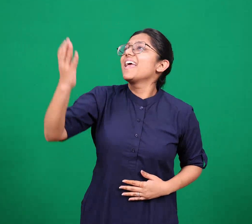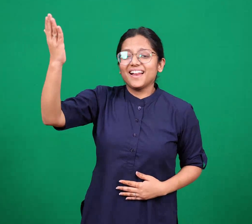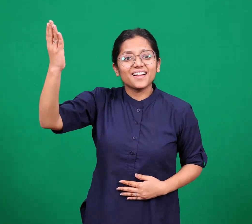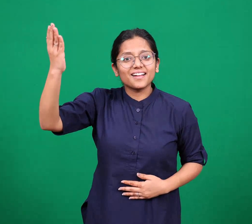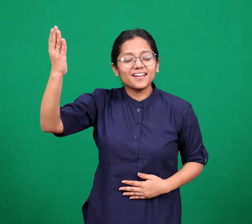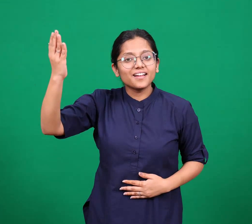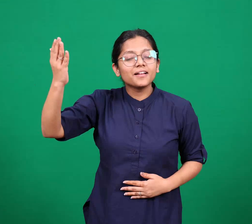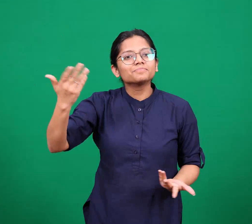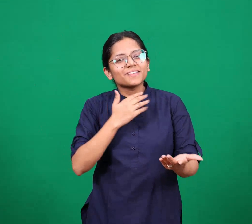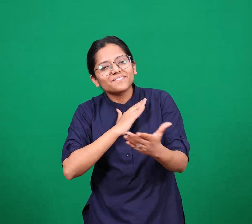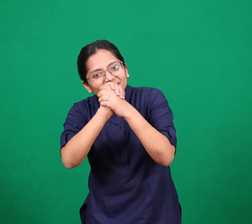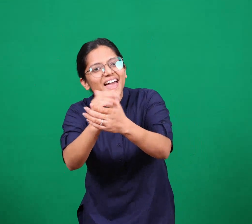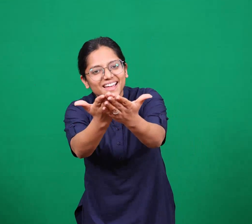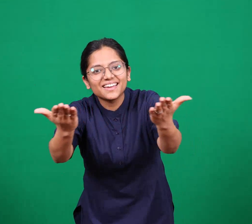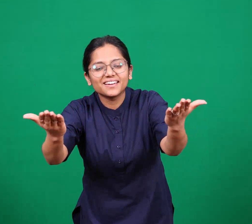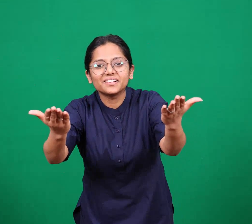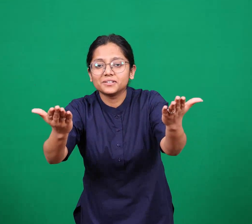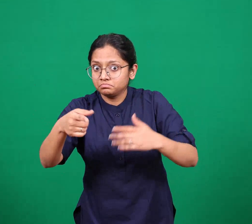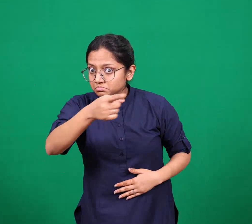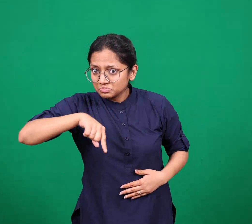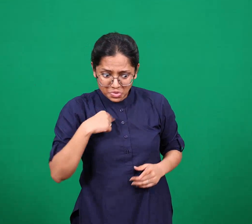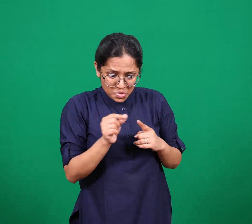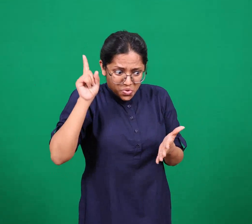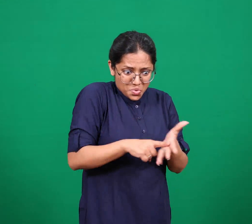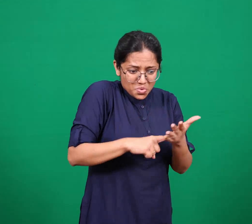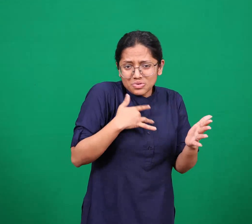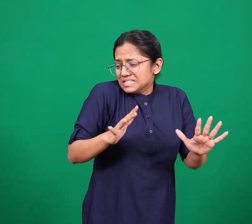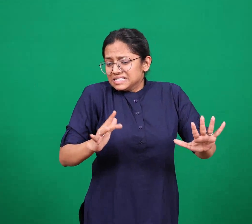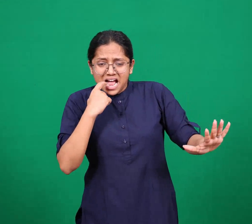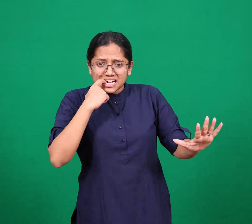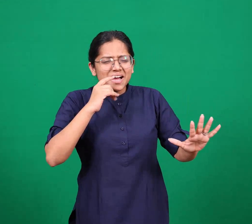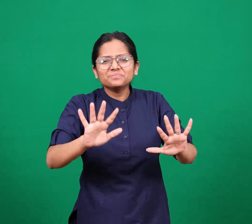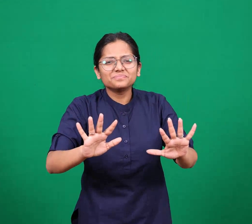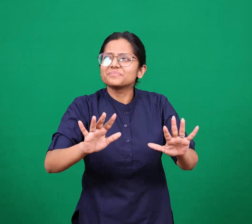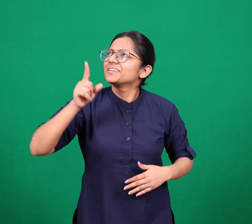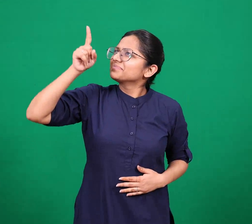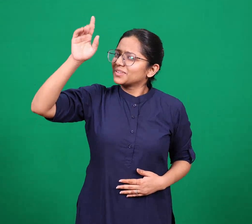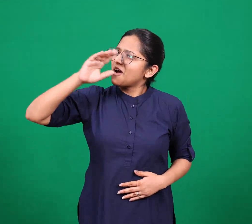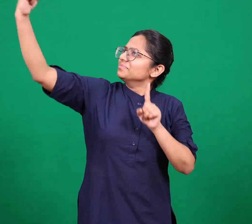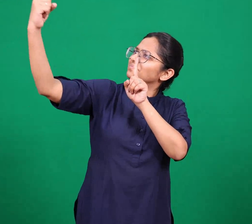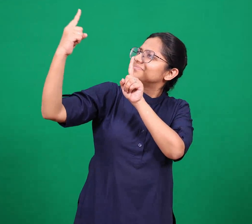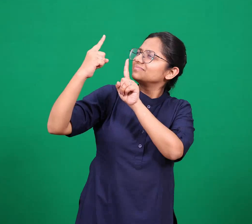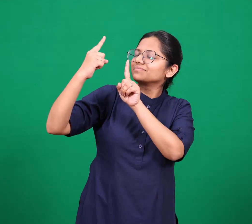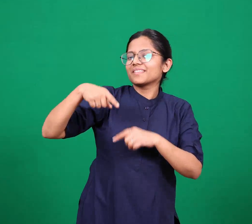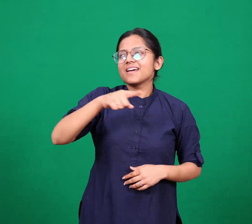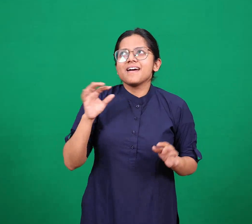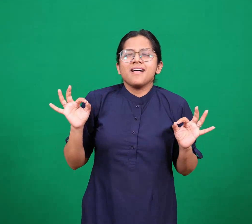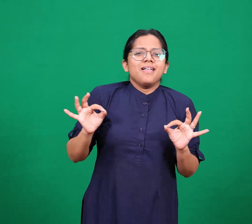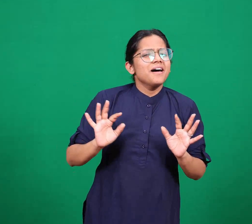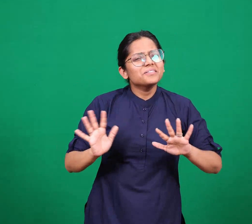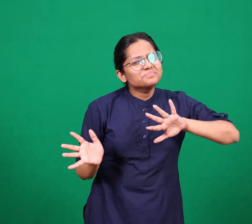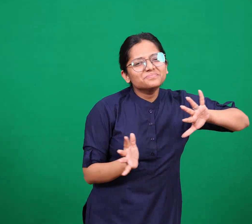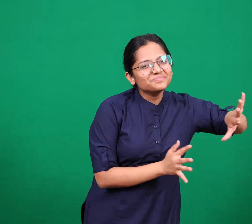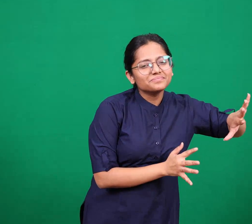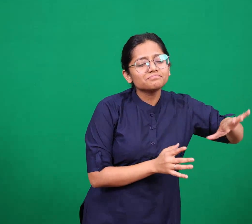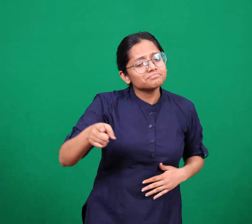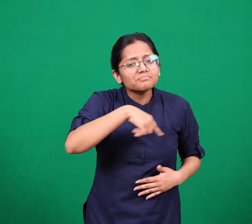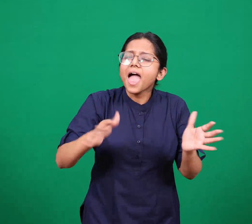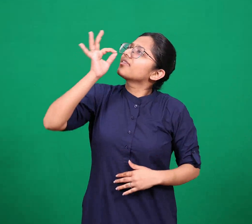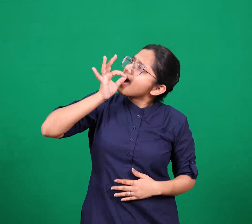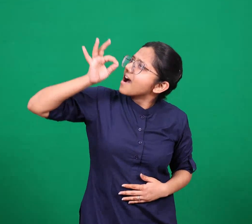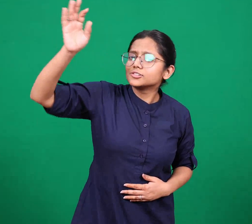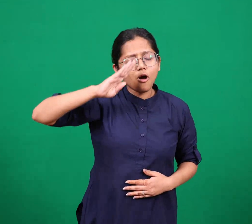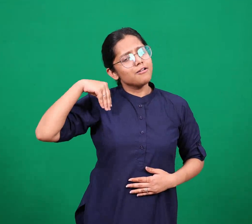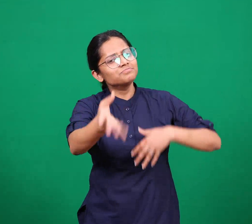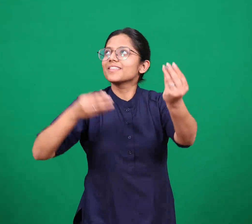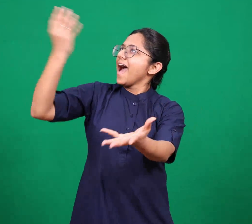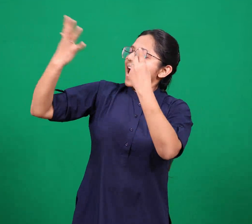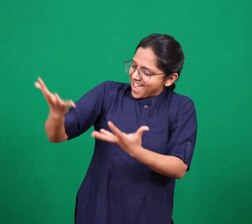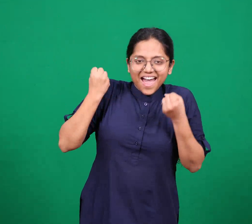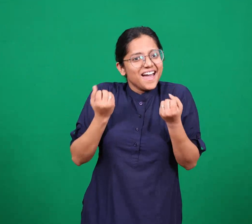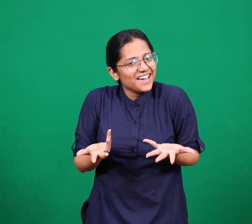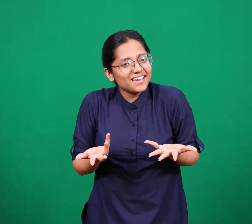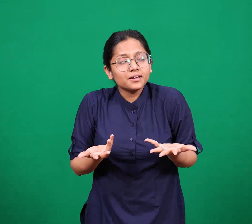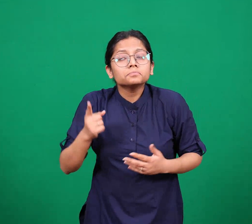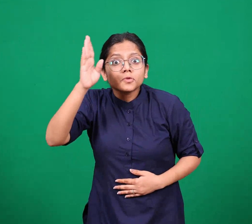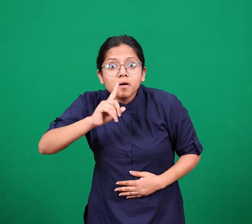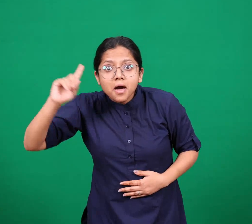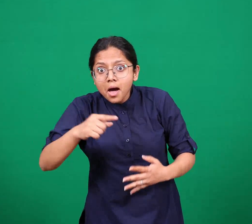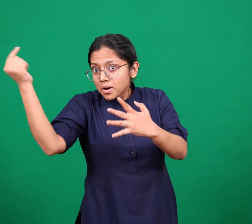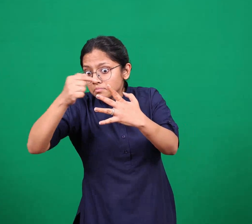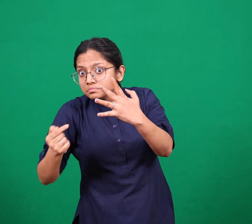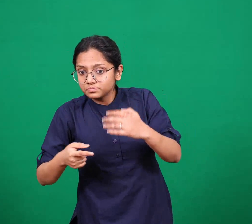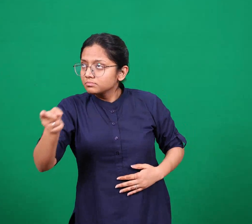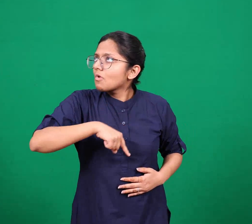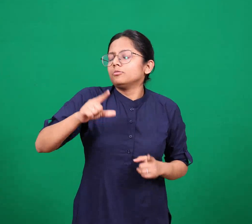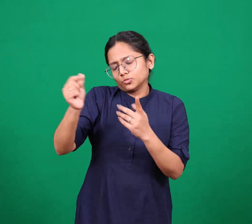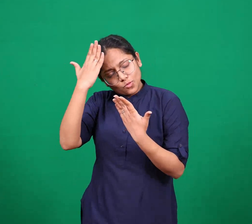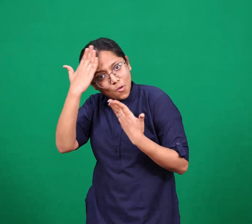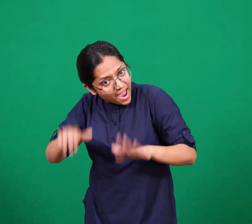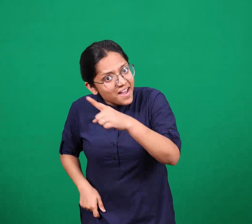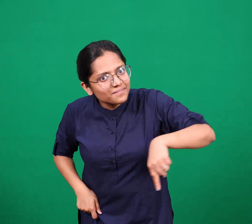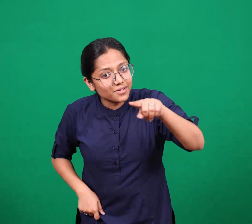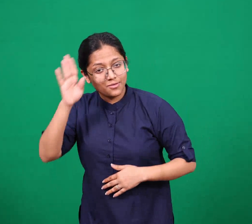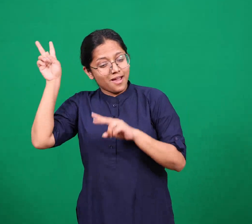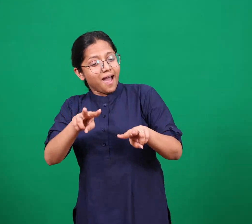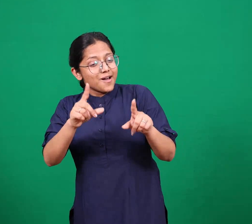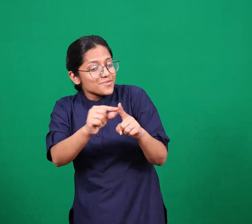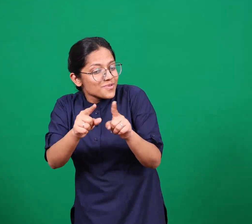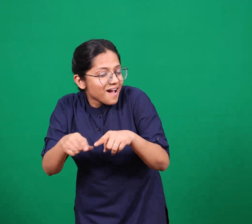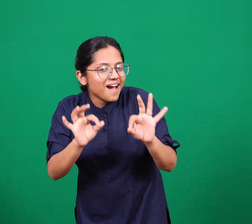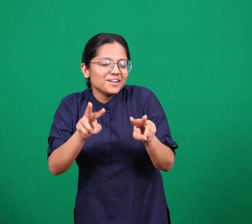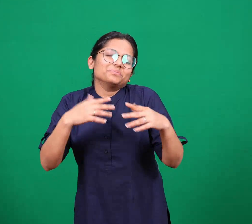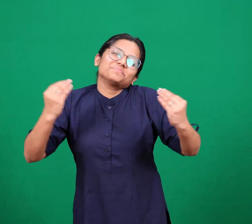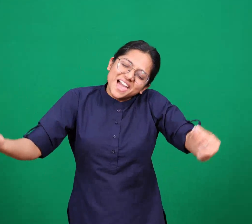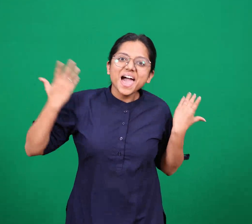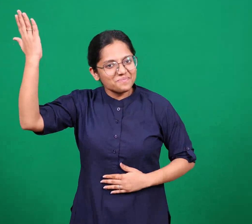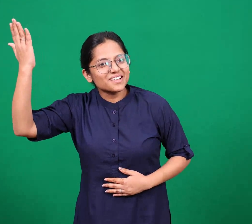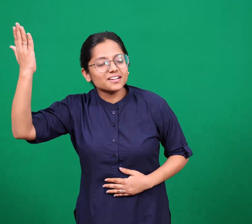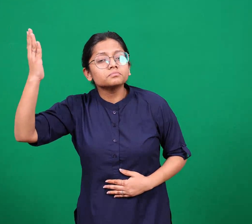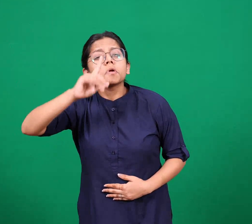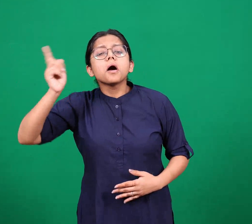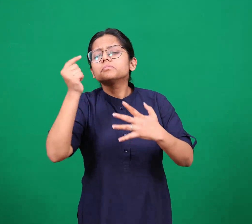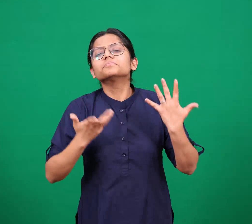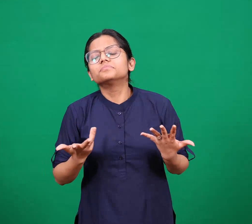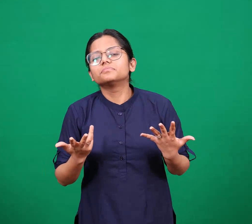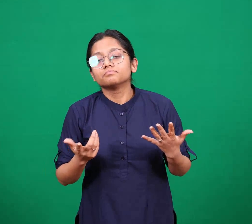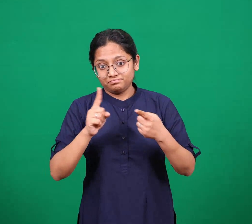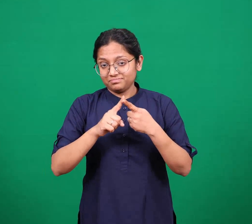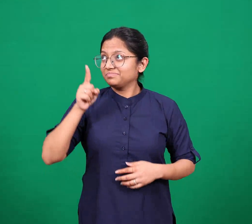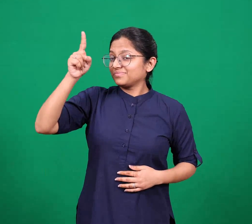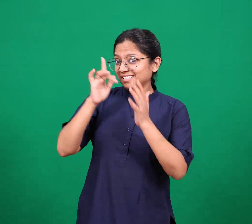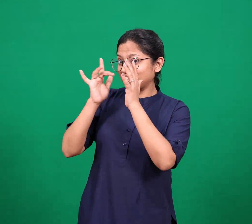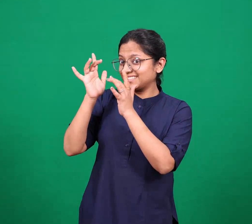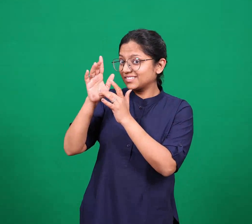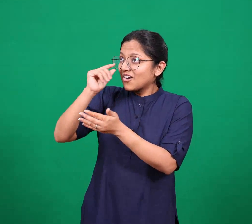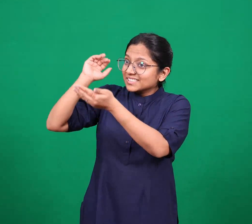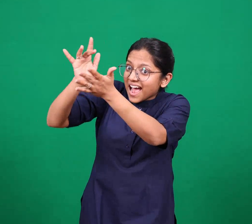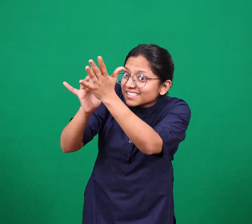Beloved, if our hearts do not condemn us, we have confidence before God, and we will receive from Him whatever we ask, because we keep His commandments and do what is pleasing in His sight.